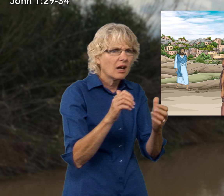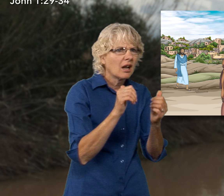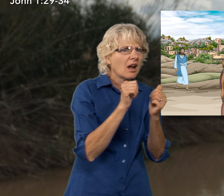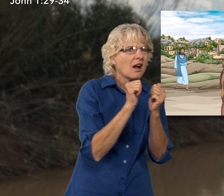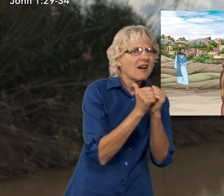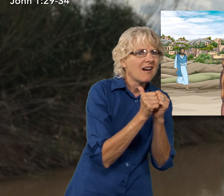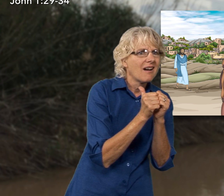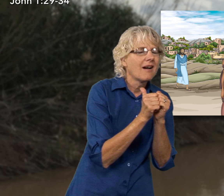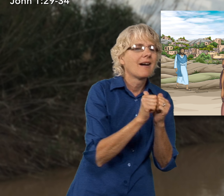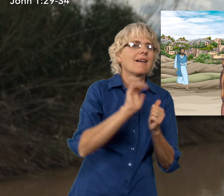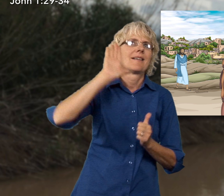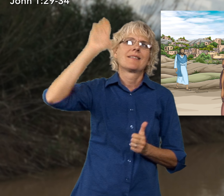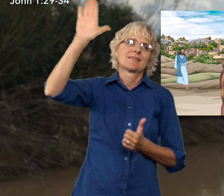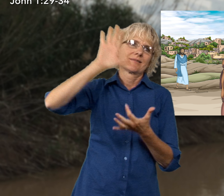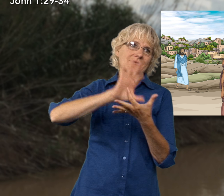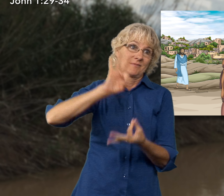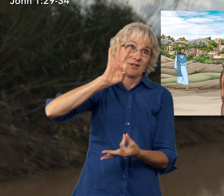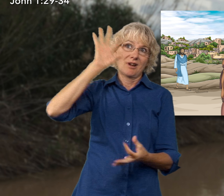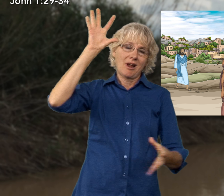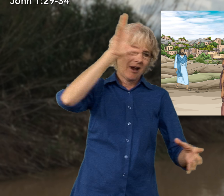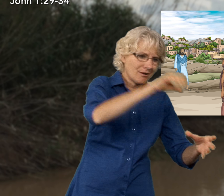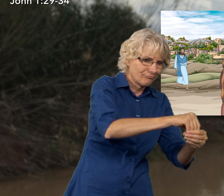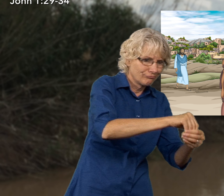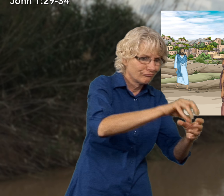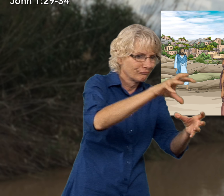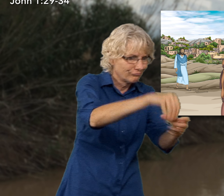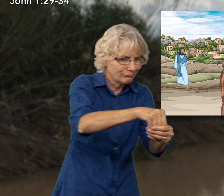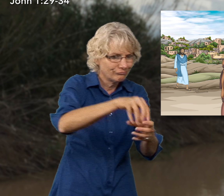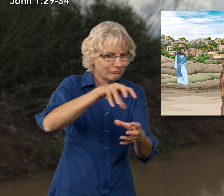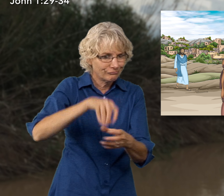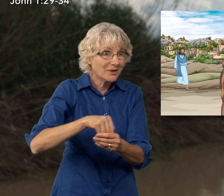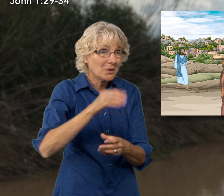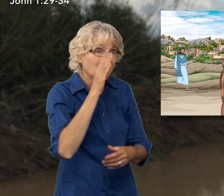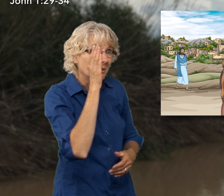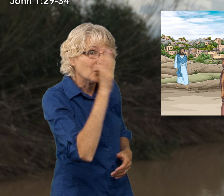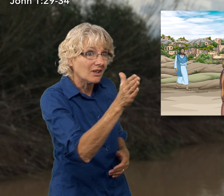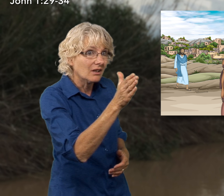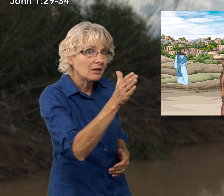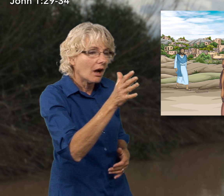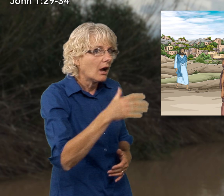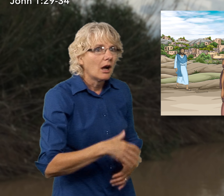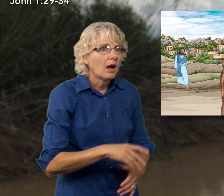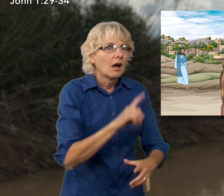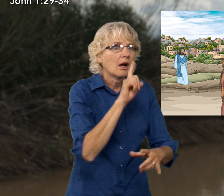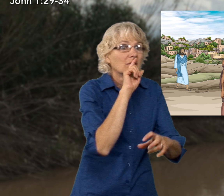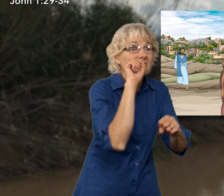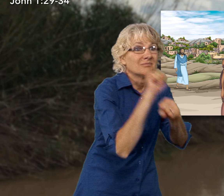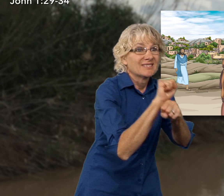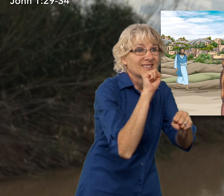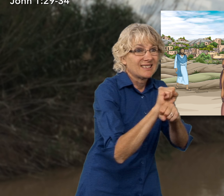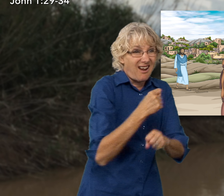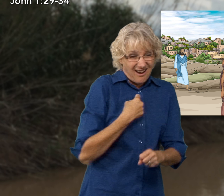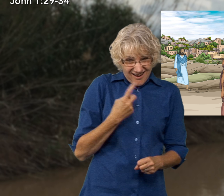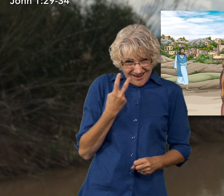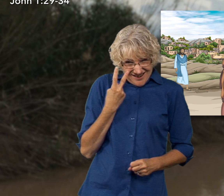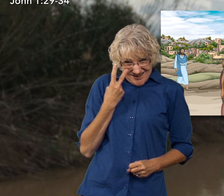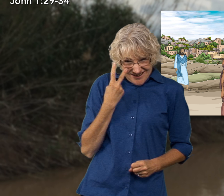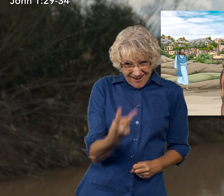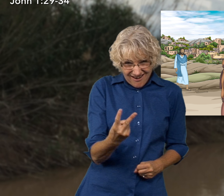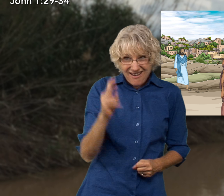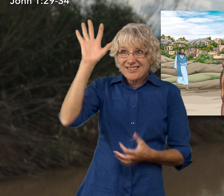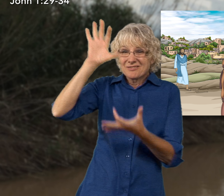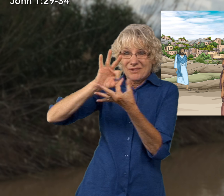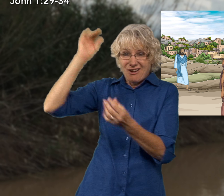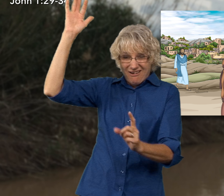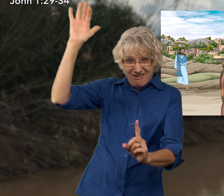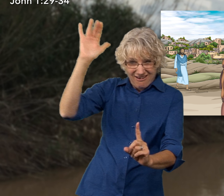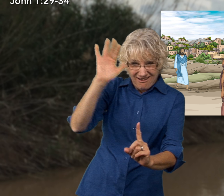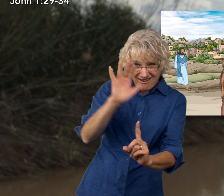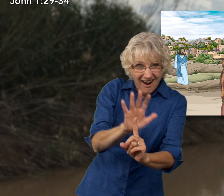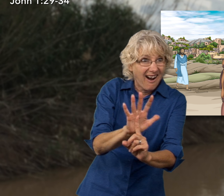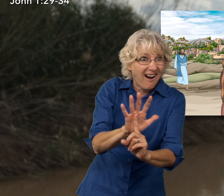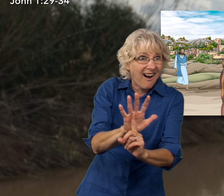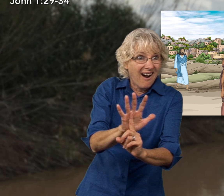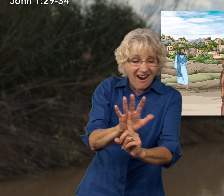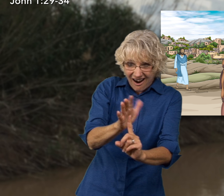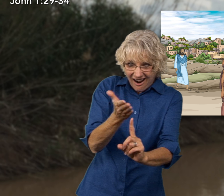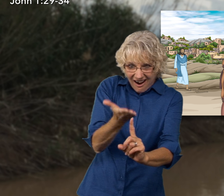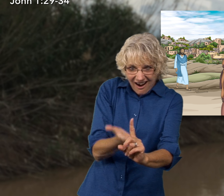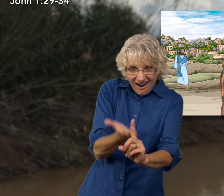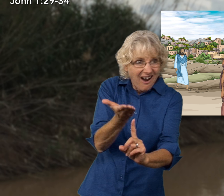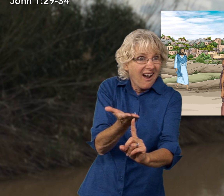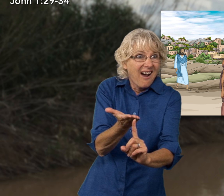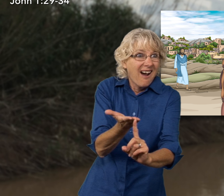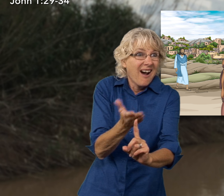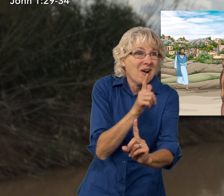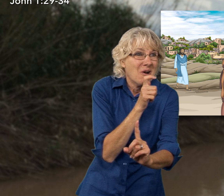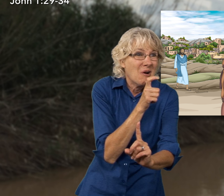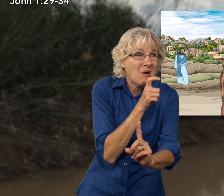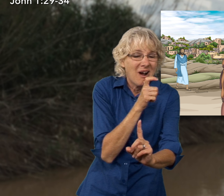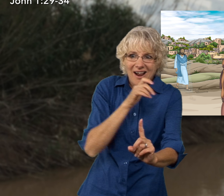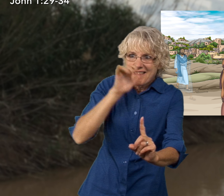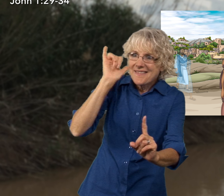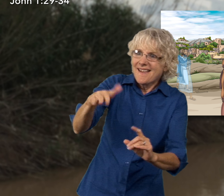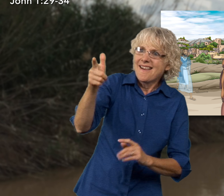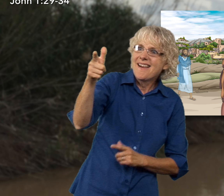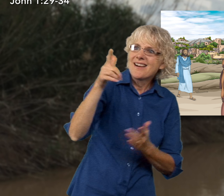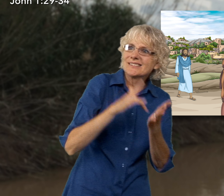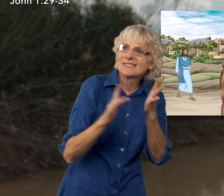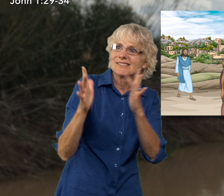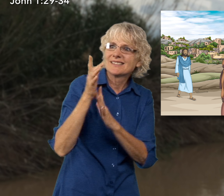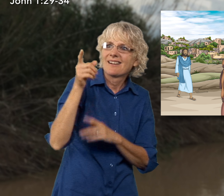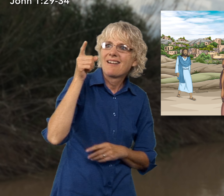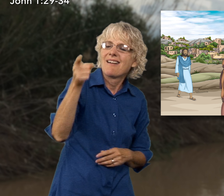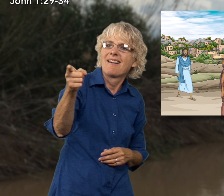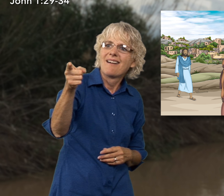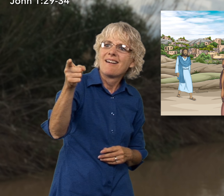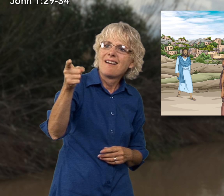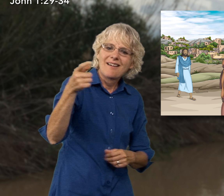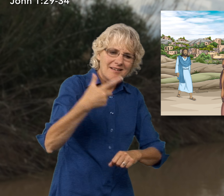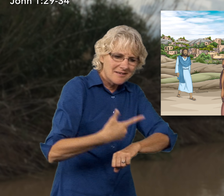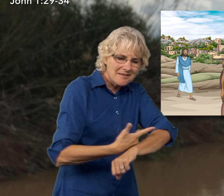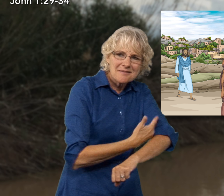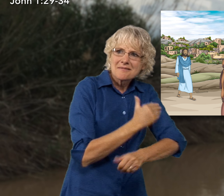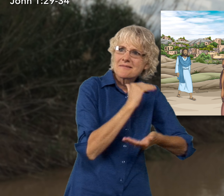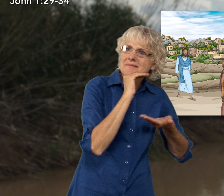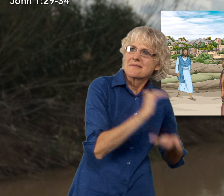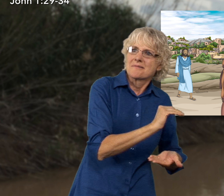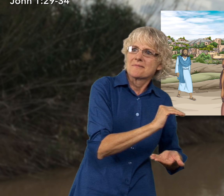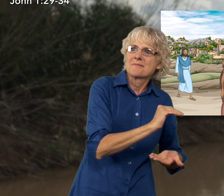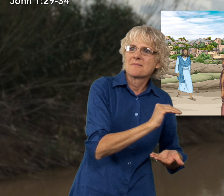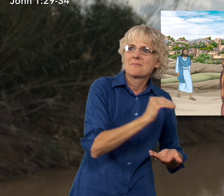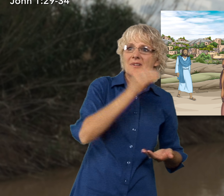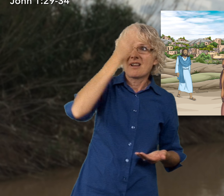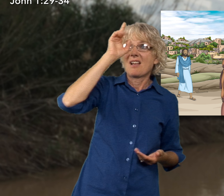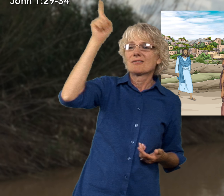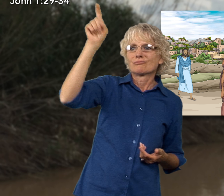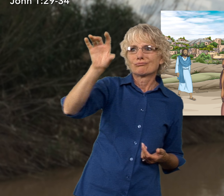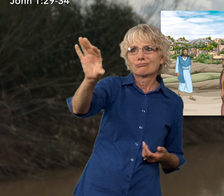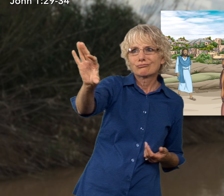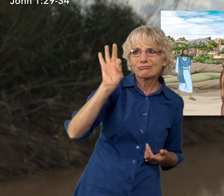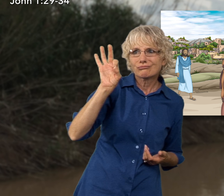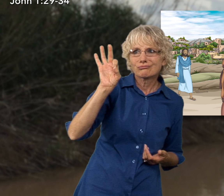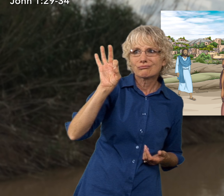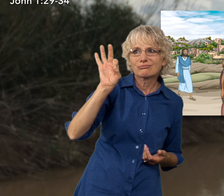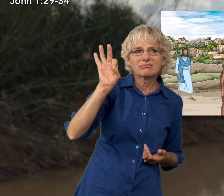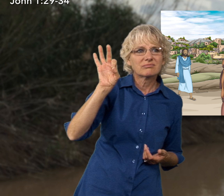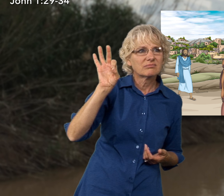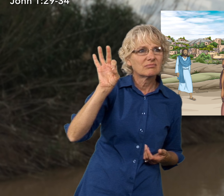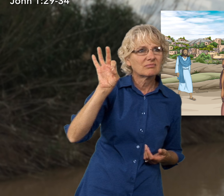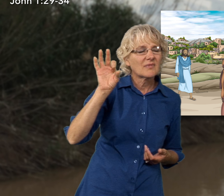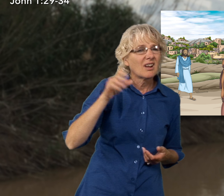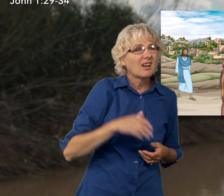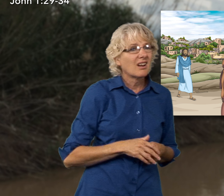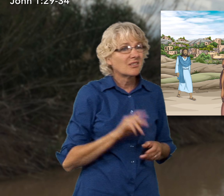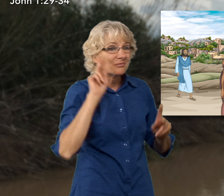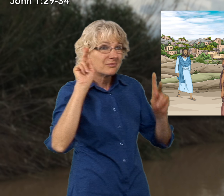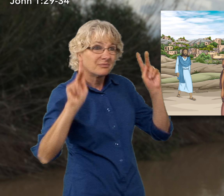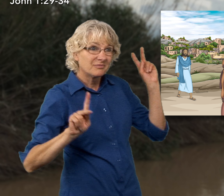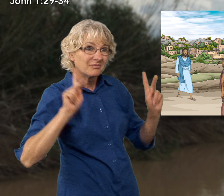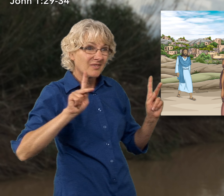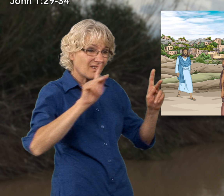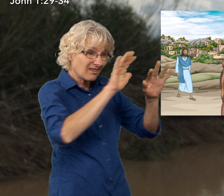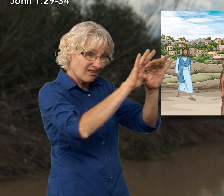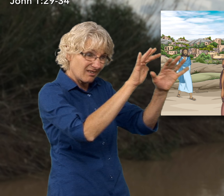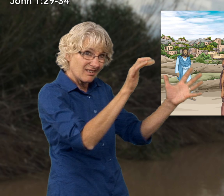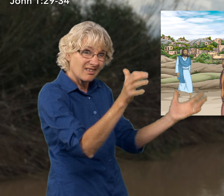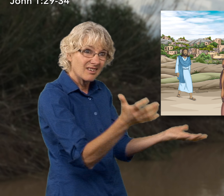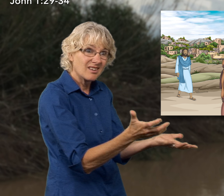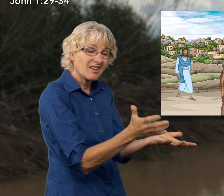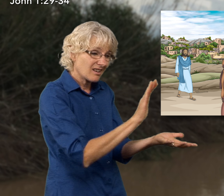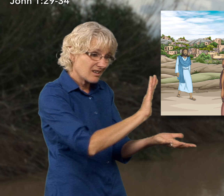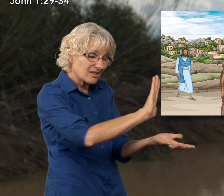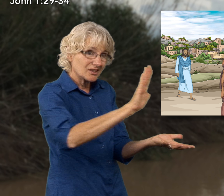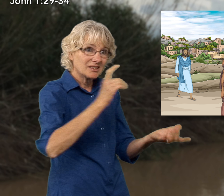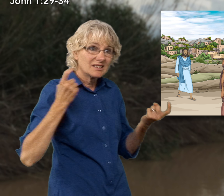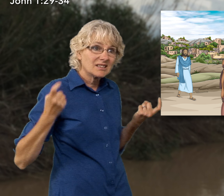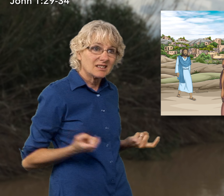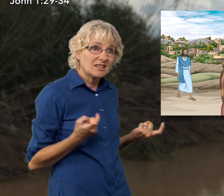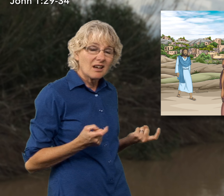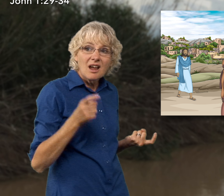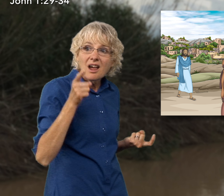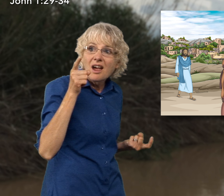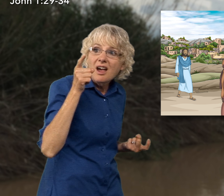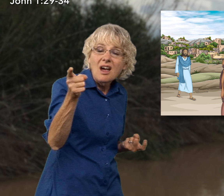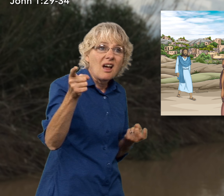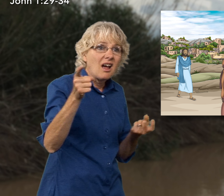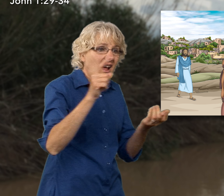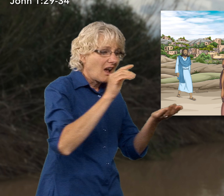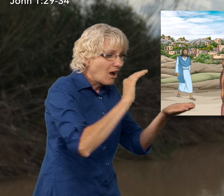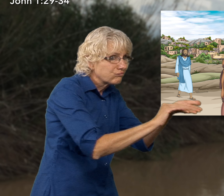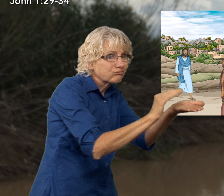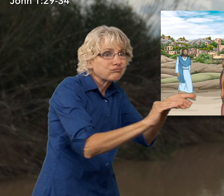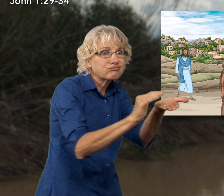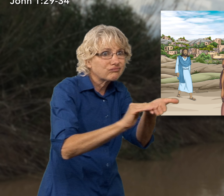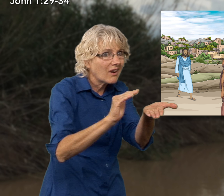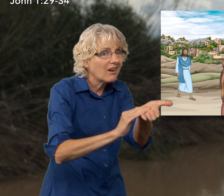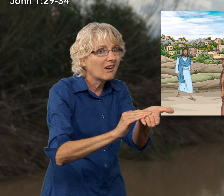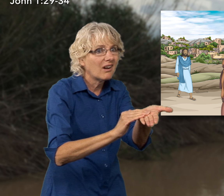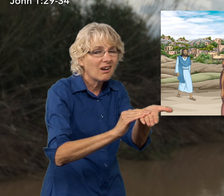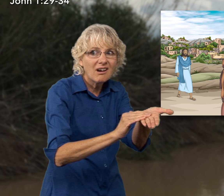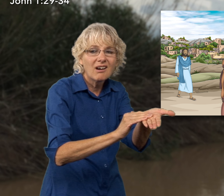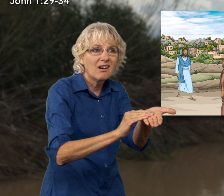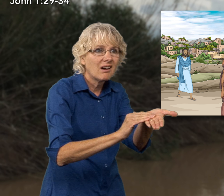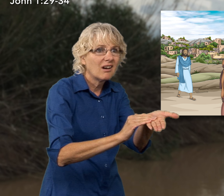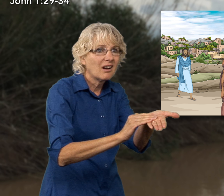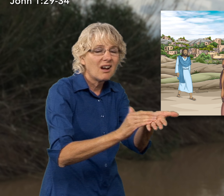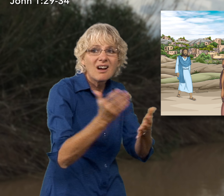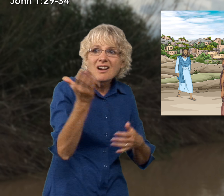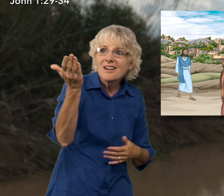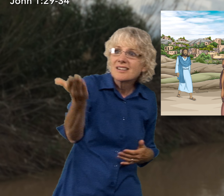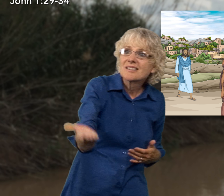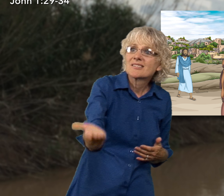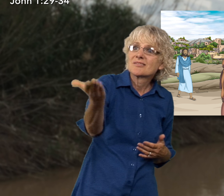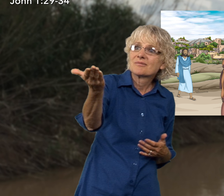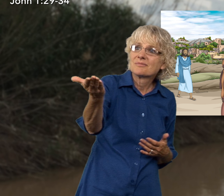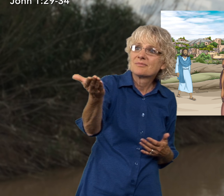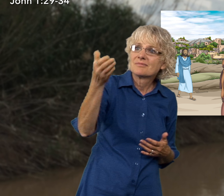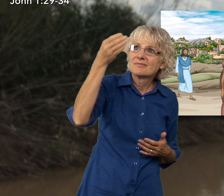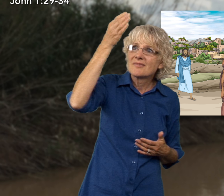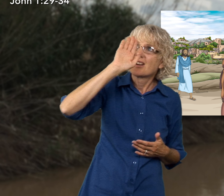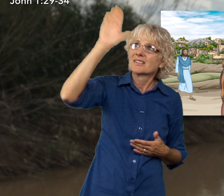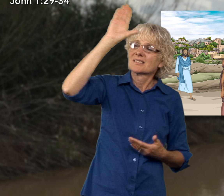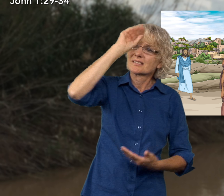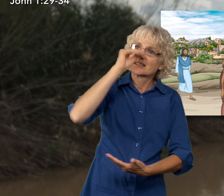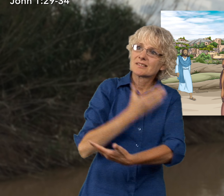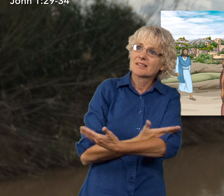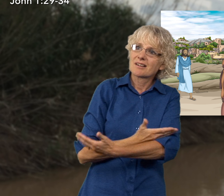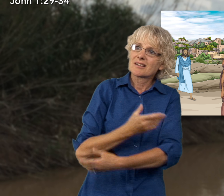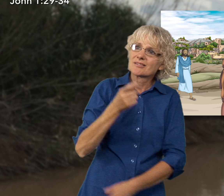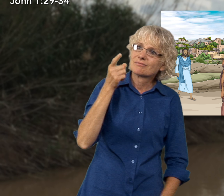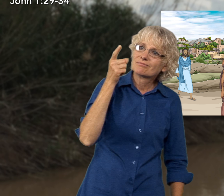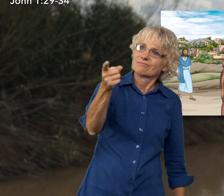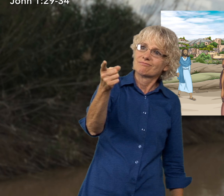I myself did not know Him, but the One who sent me to baptize with water told me, ‘The man on whom you see the Spirit descend and rest is He who will baptize with the Holy Spirit.’